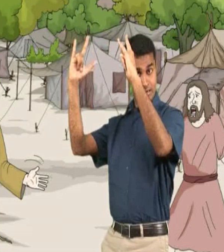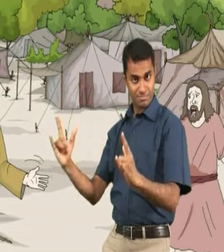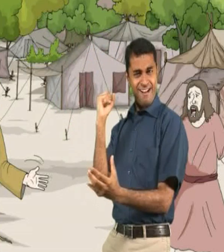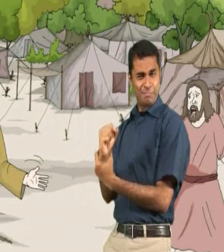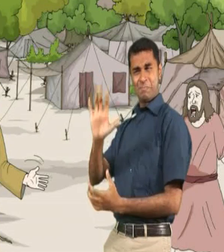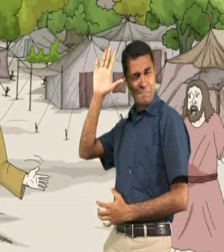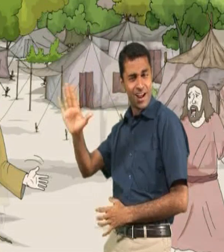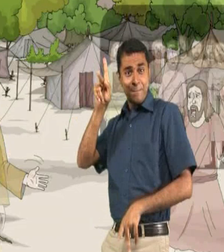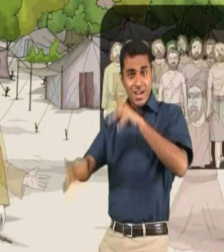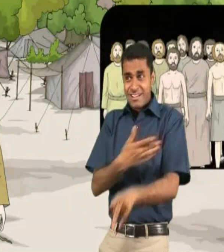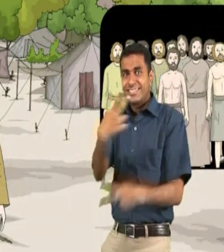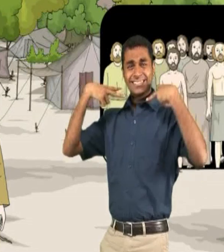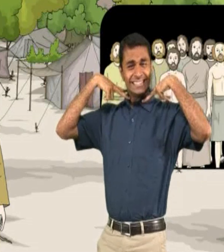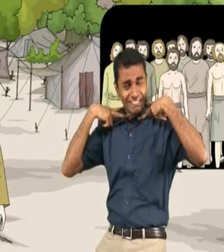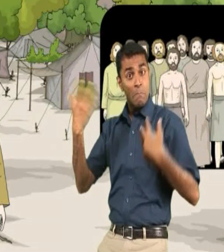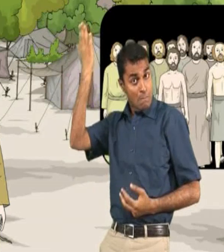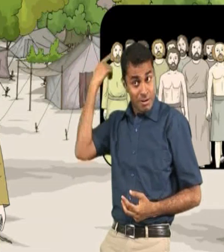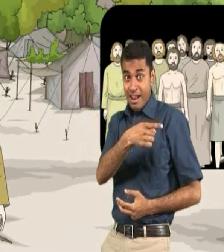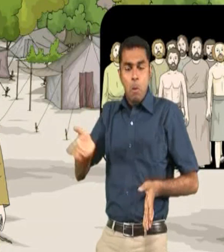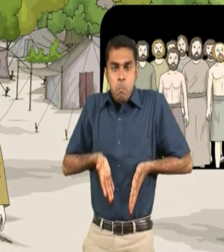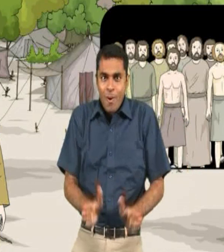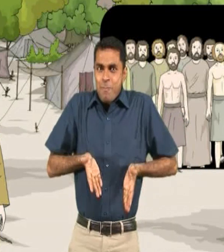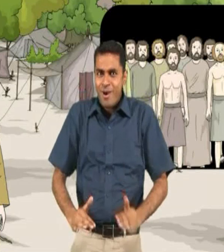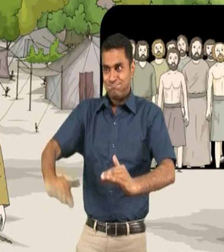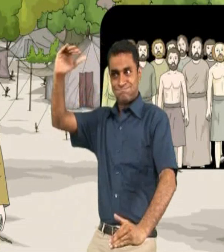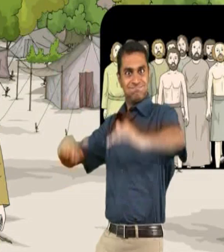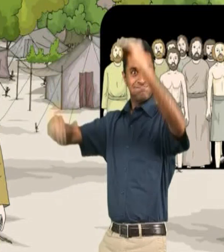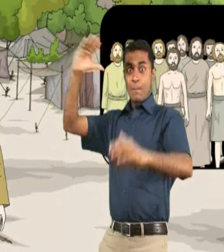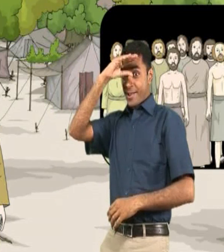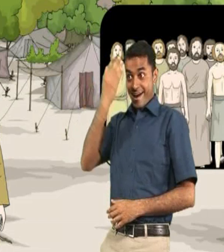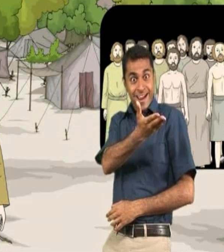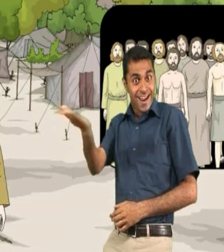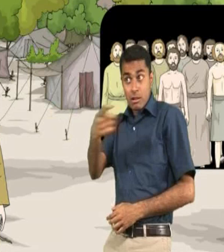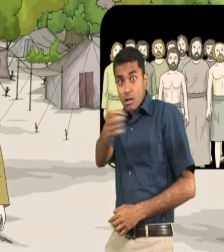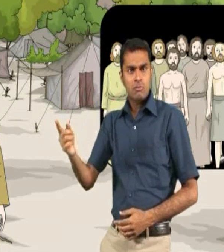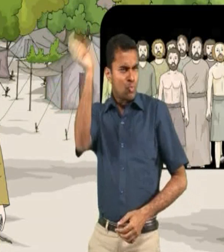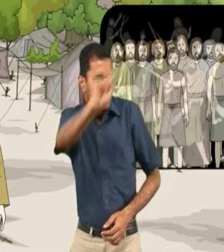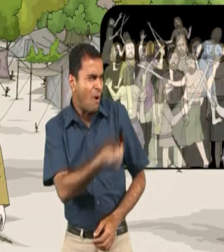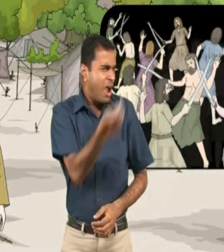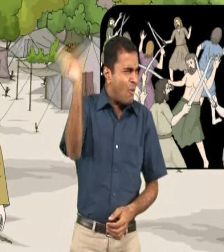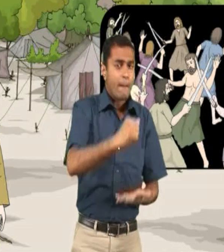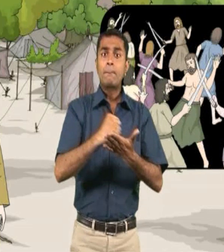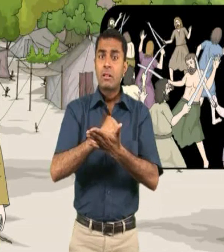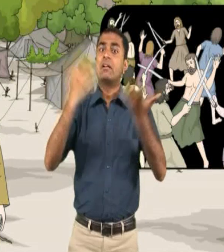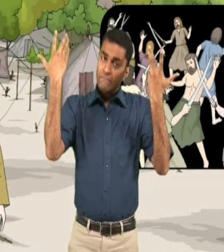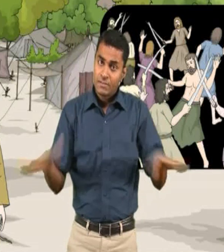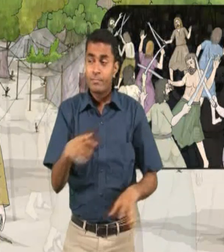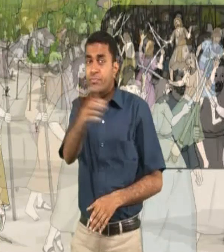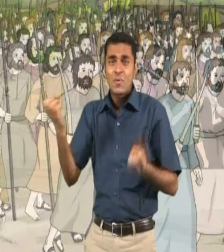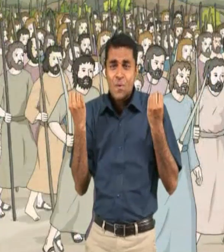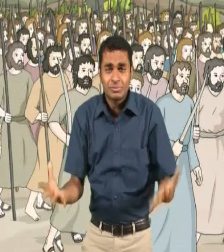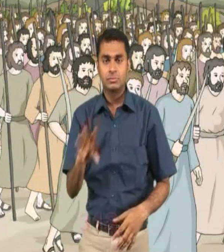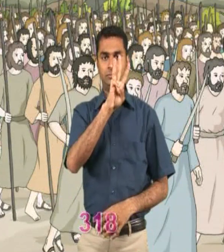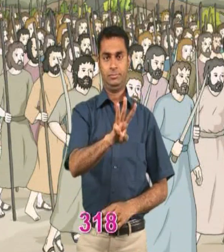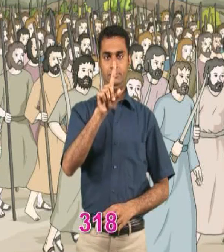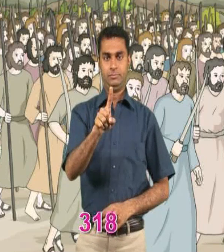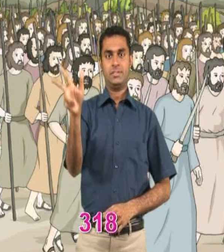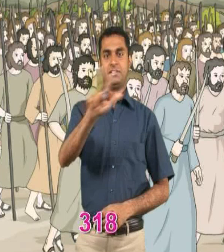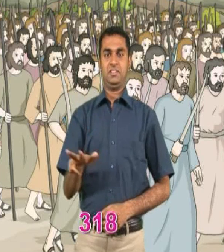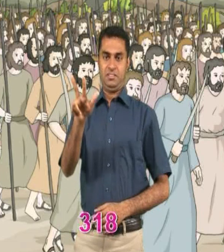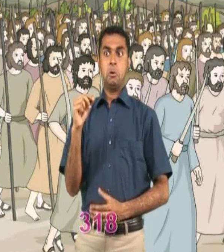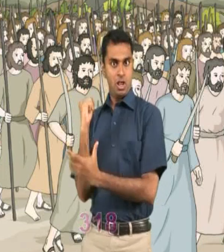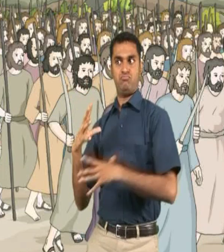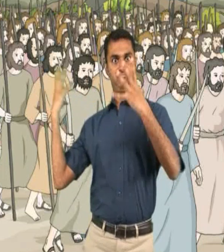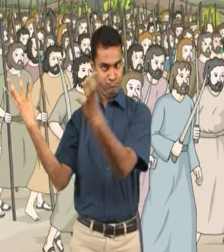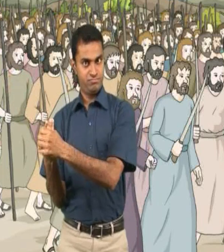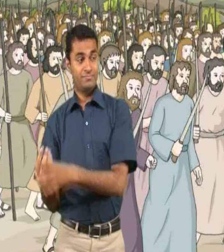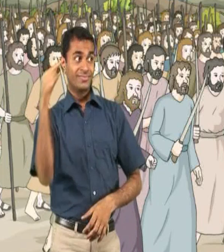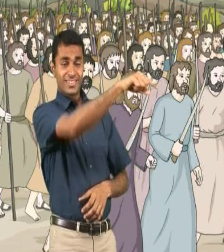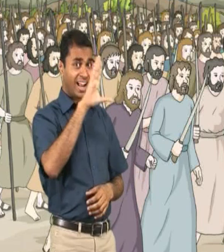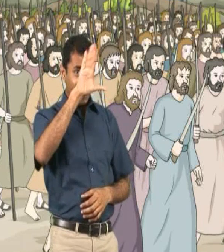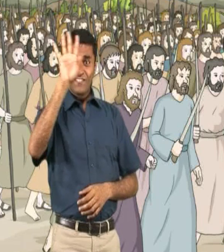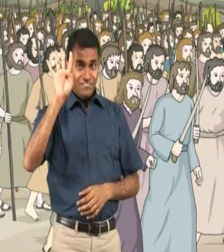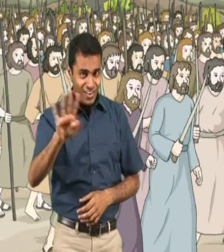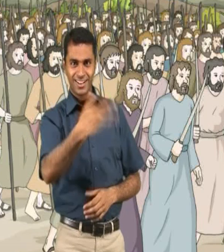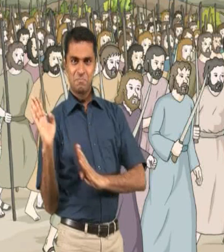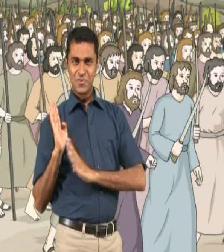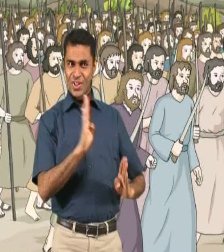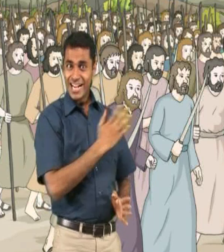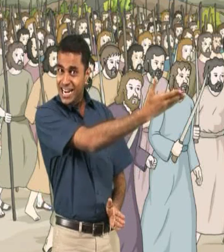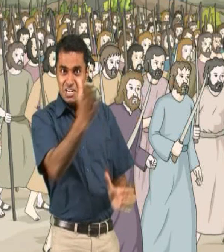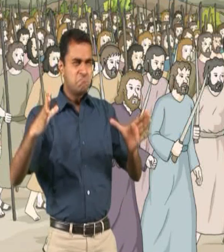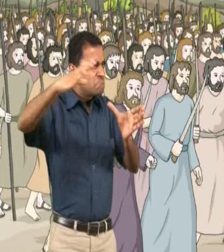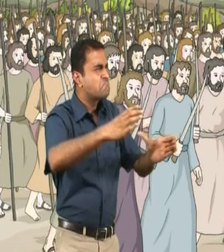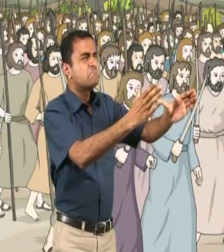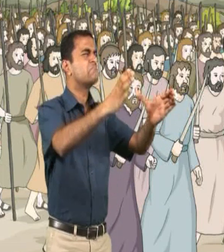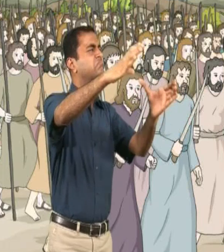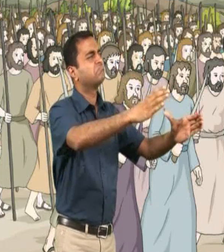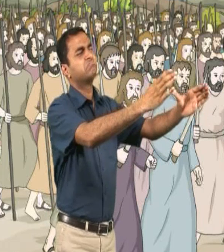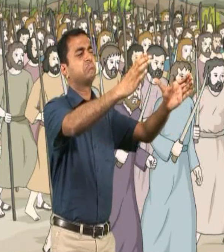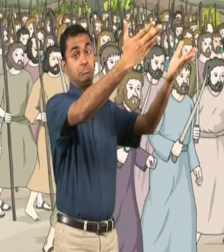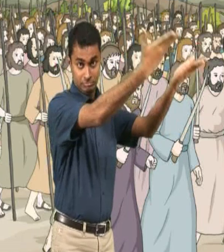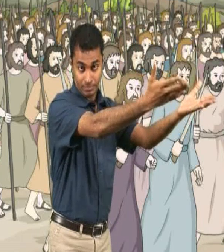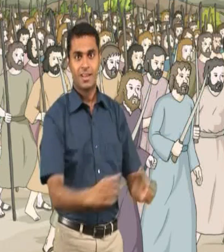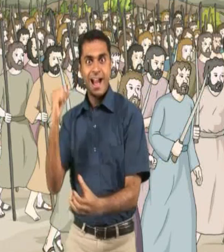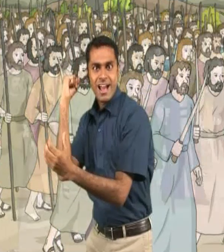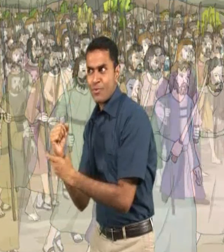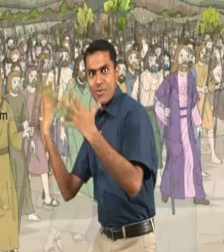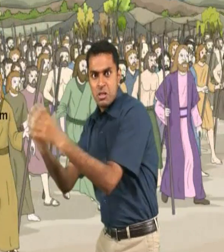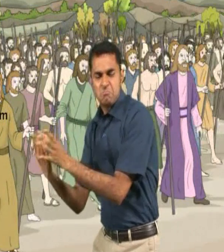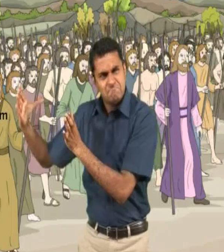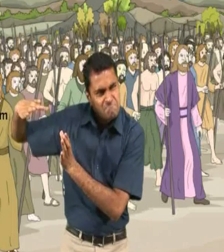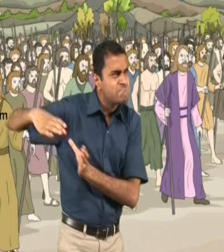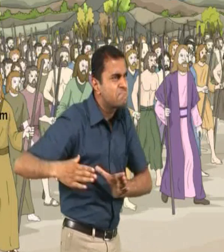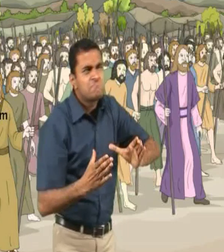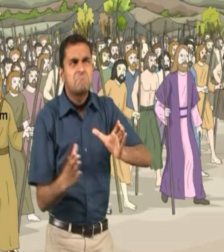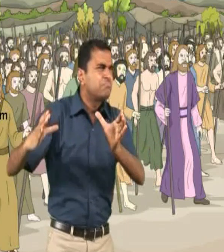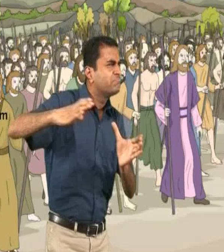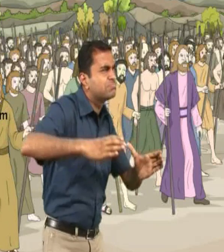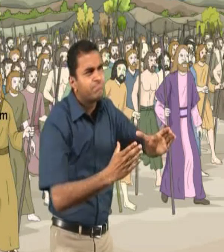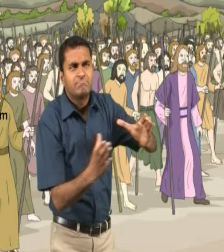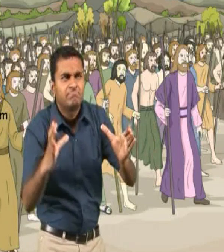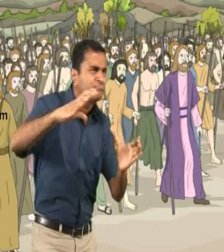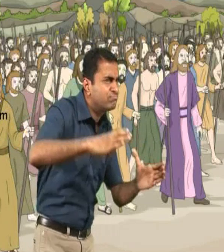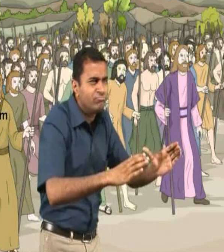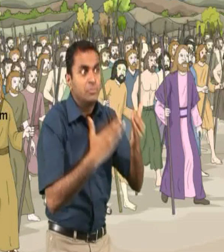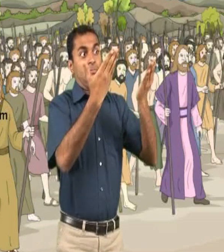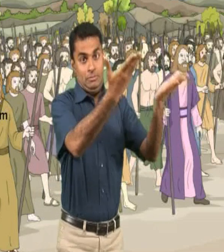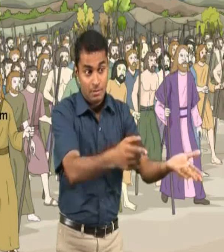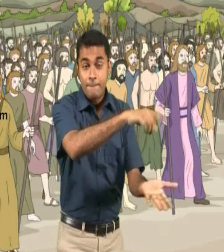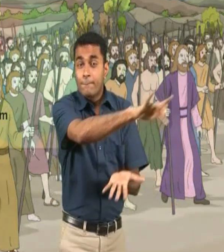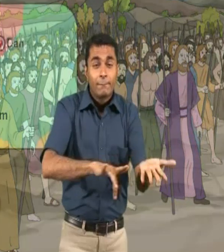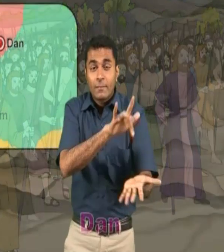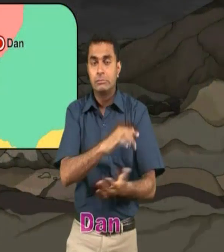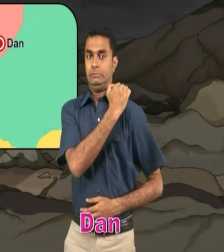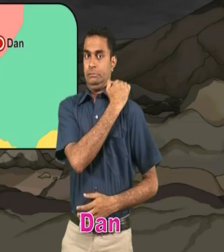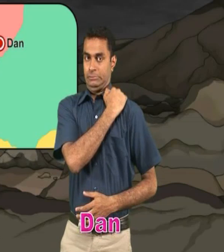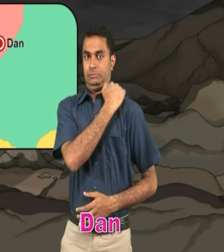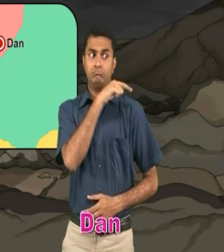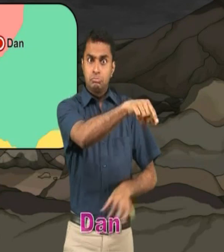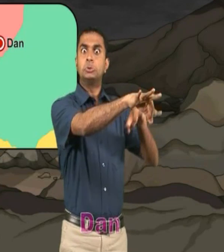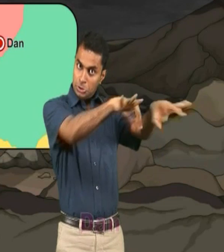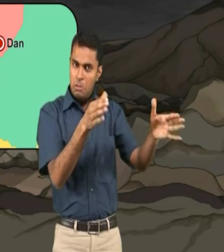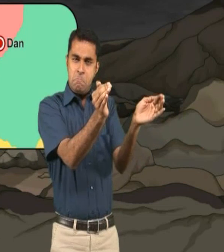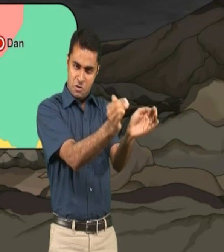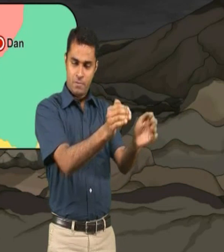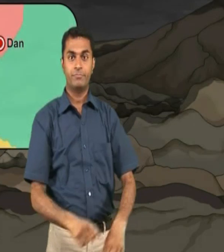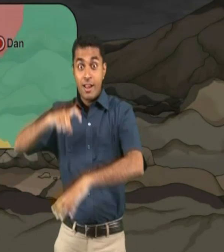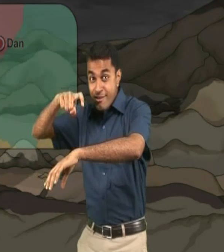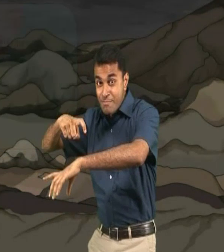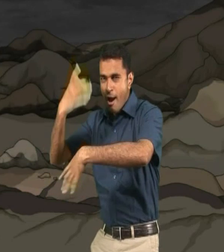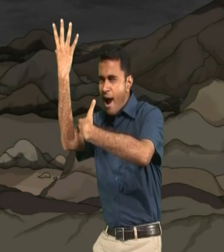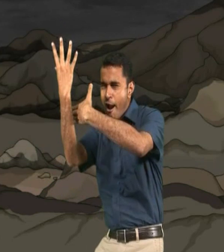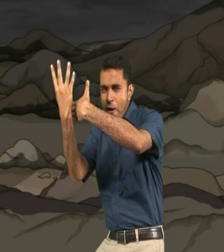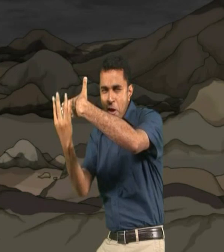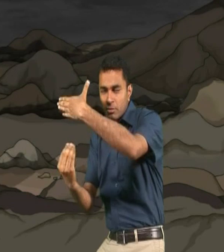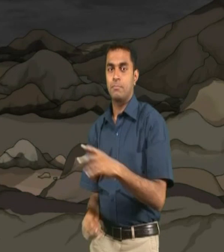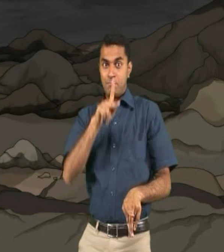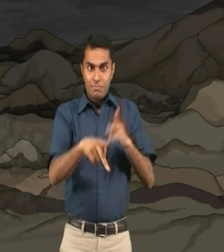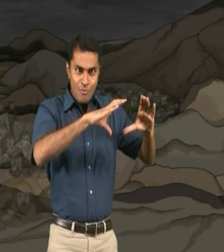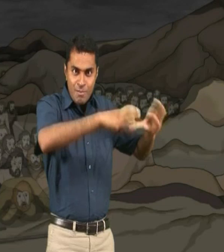And when Abram heard that his relative had been captured, he mobilized the 318 trained men born in his household, and they set out in pursuit as far as Dan.